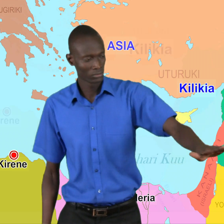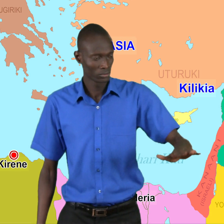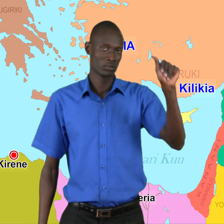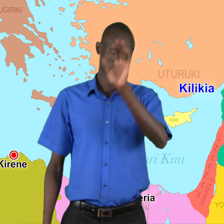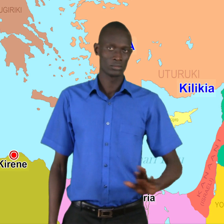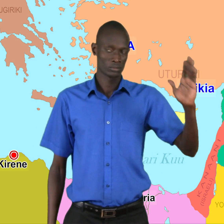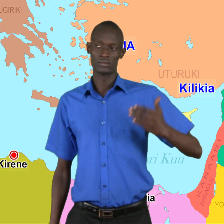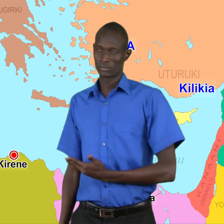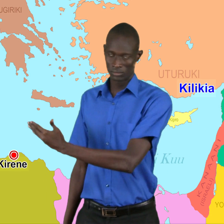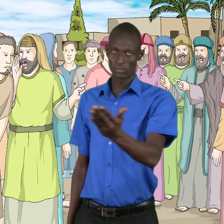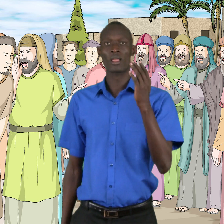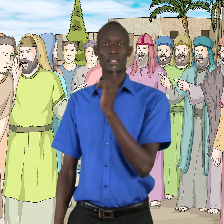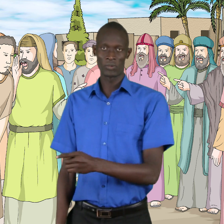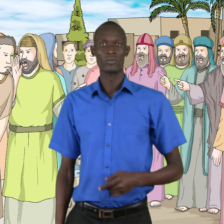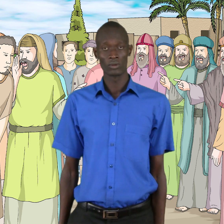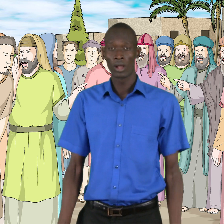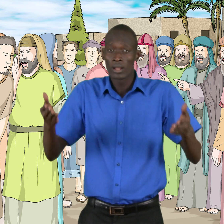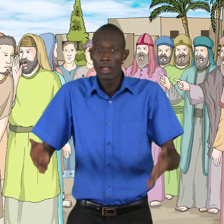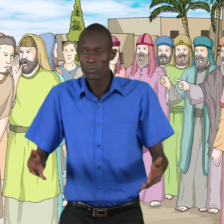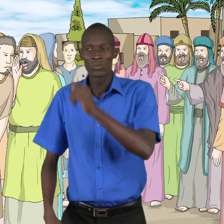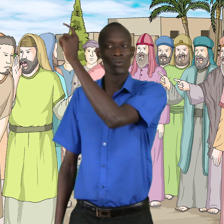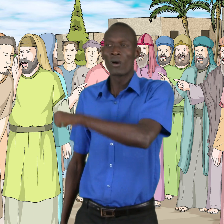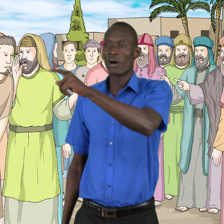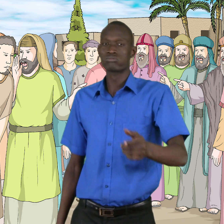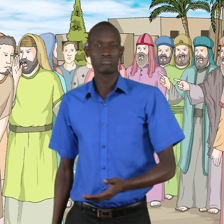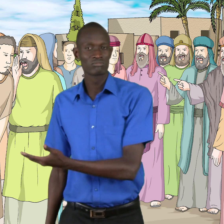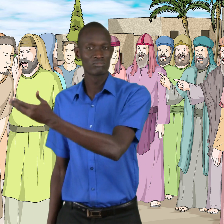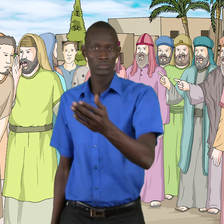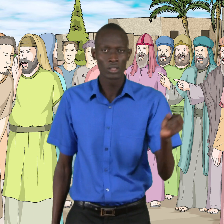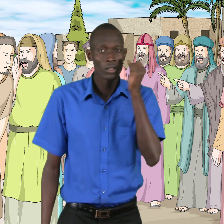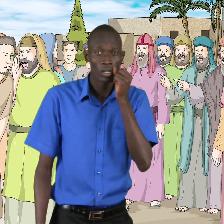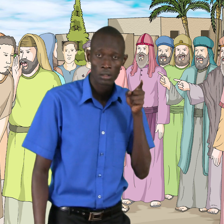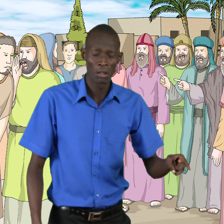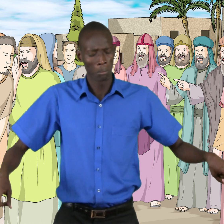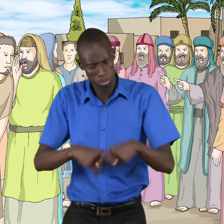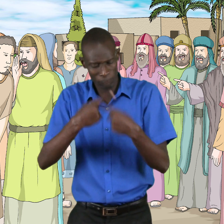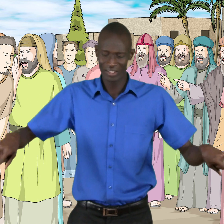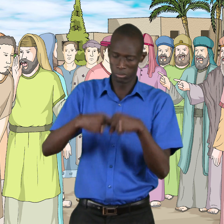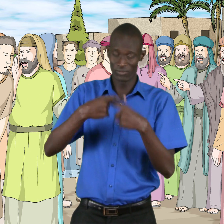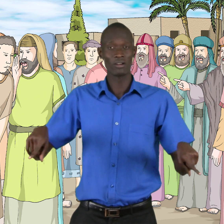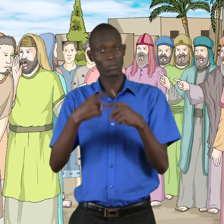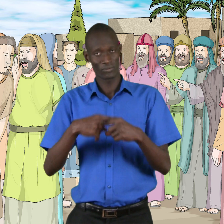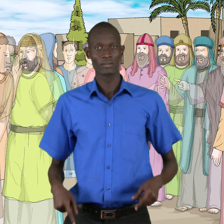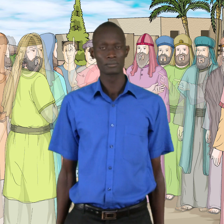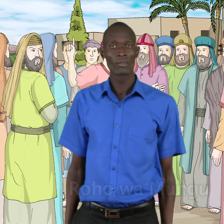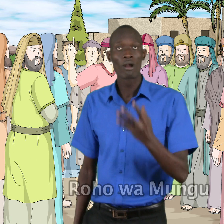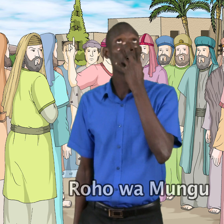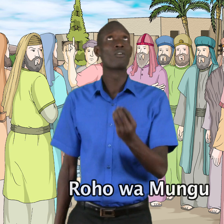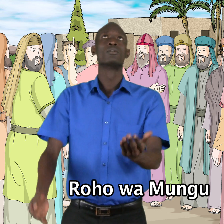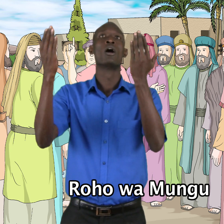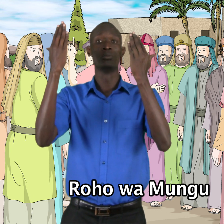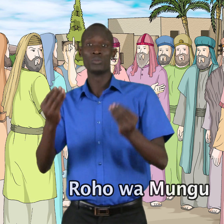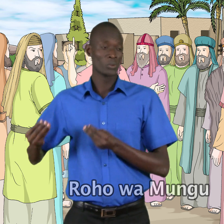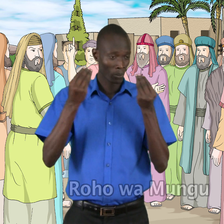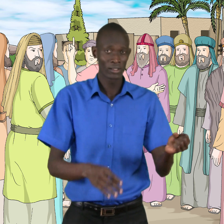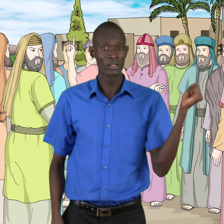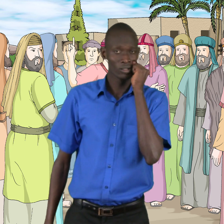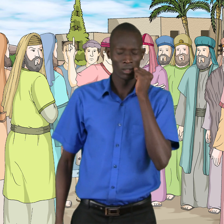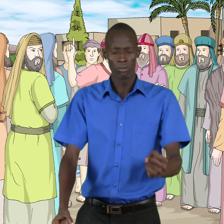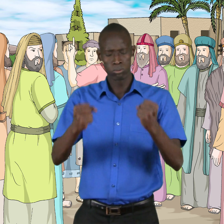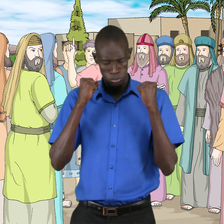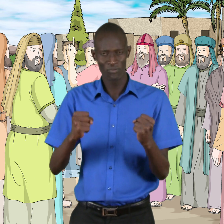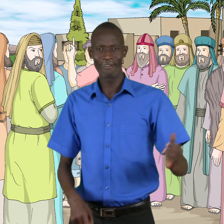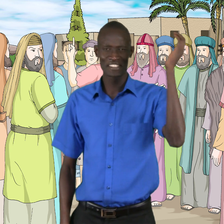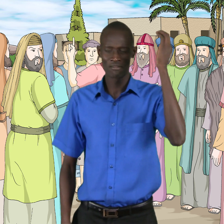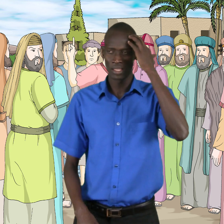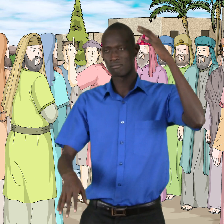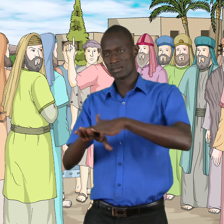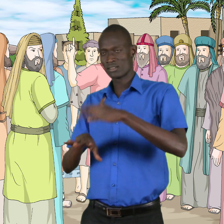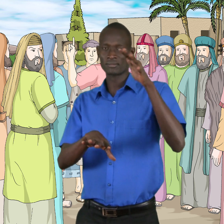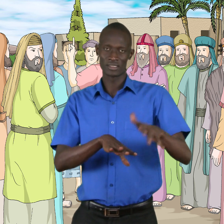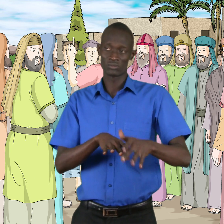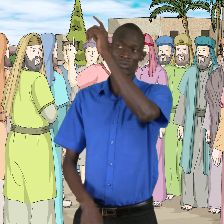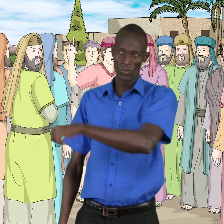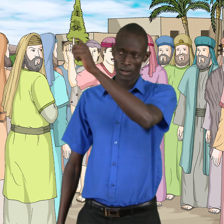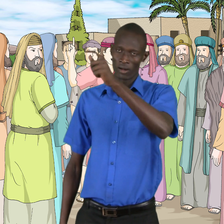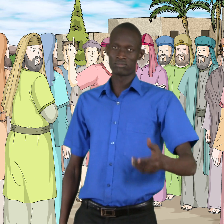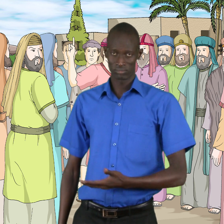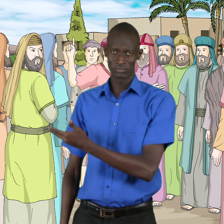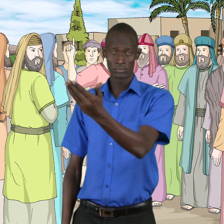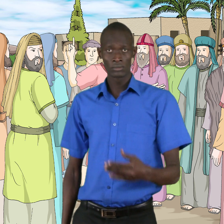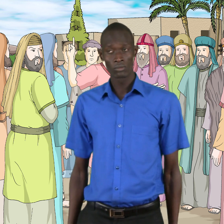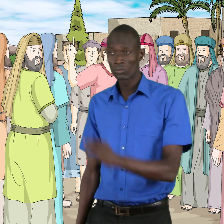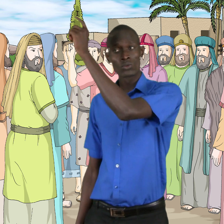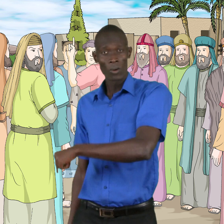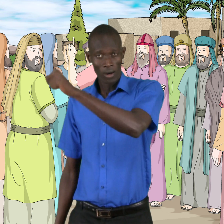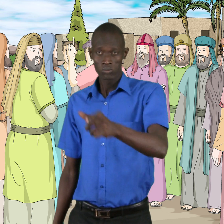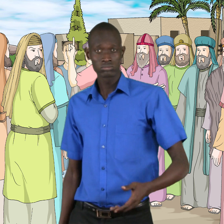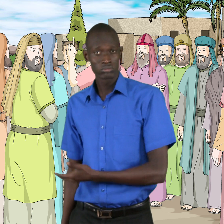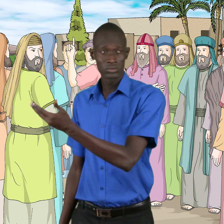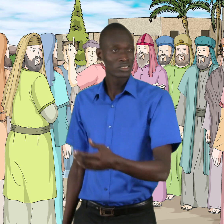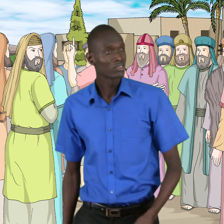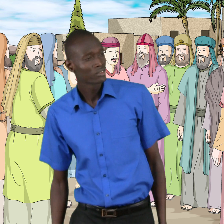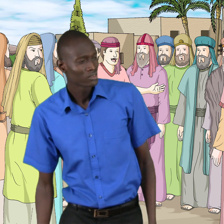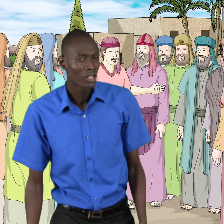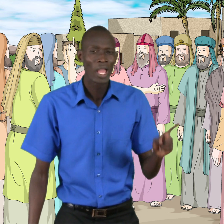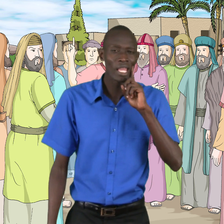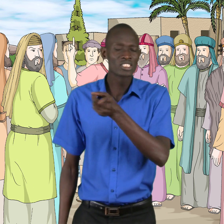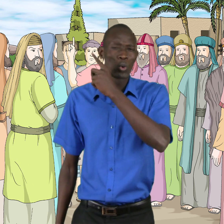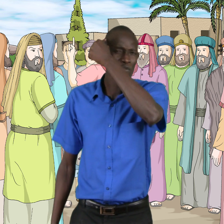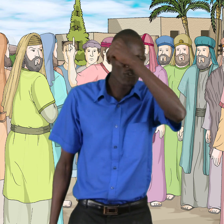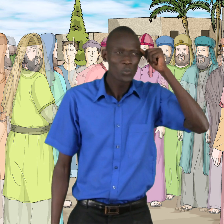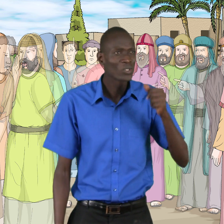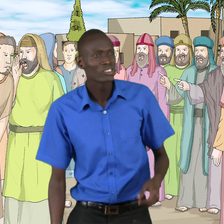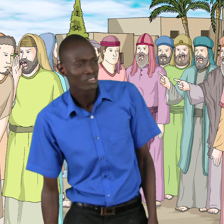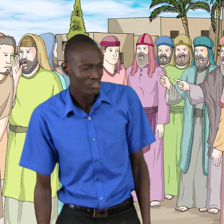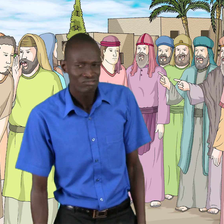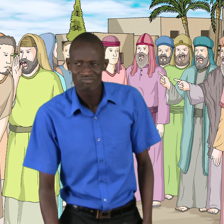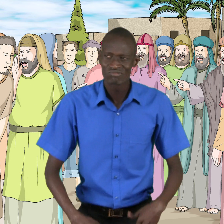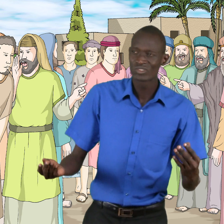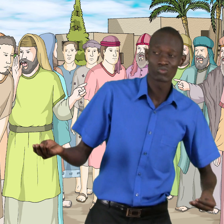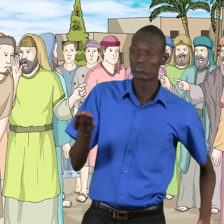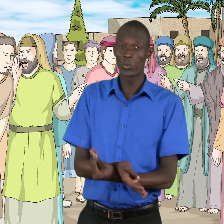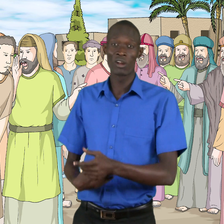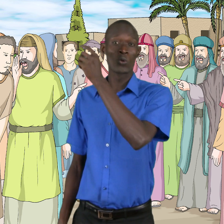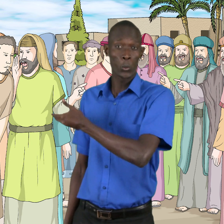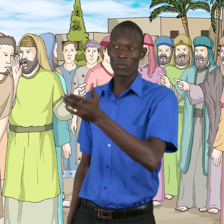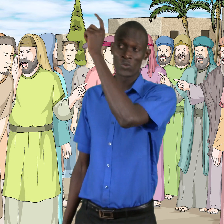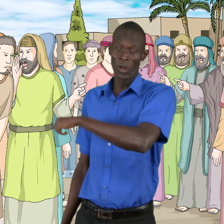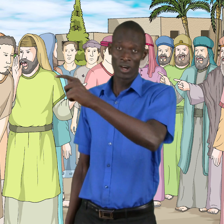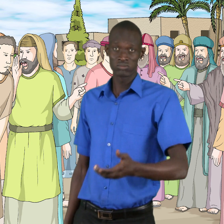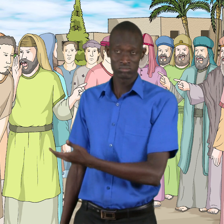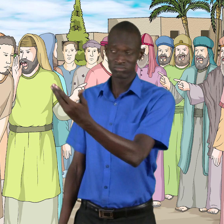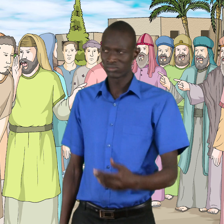They began to argue with Stephen, but they could not stand up to his wisdom or the Spirit by whom he spoke.